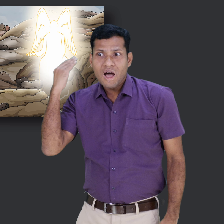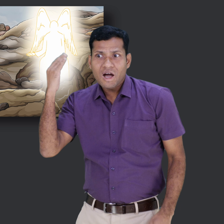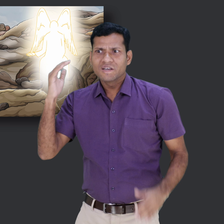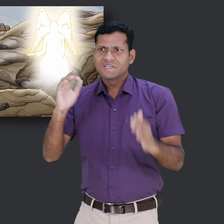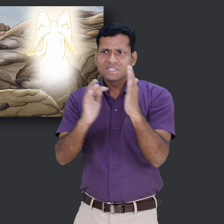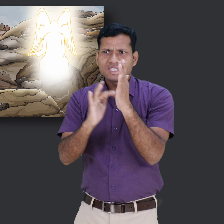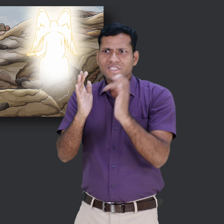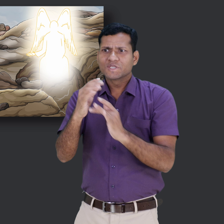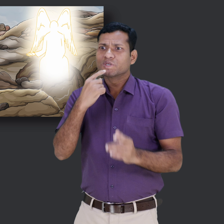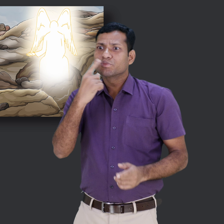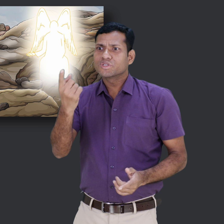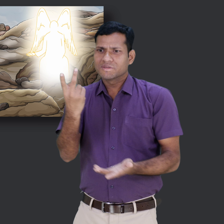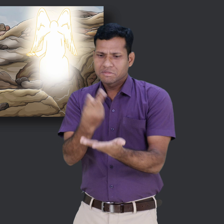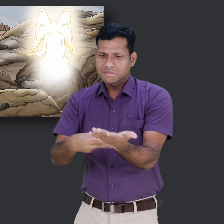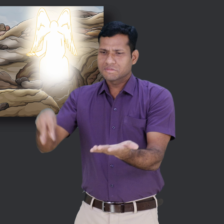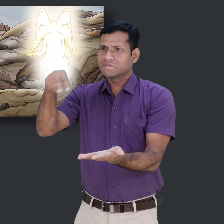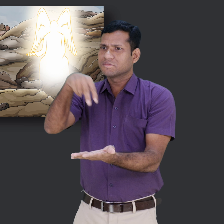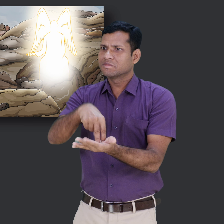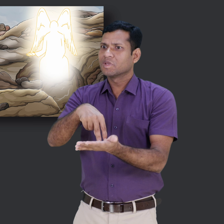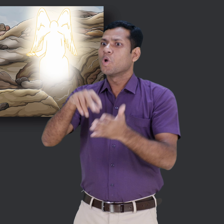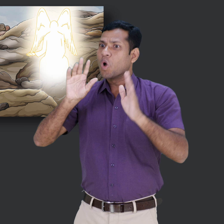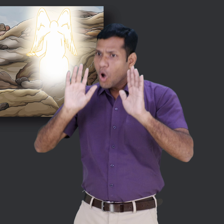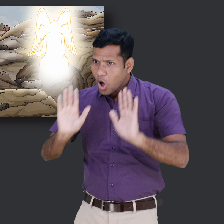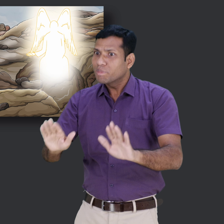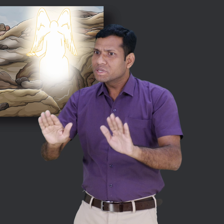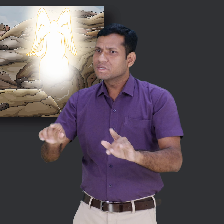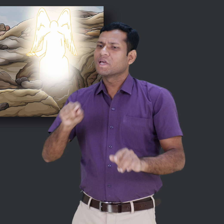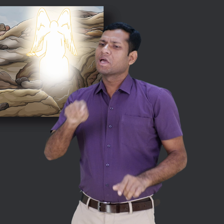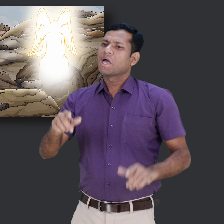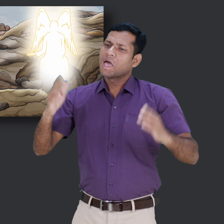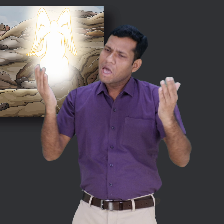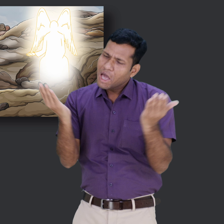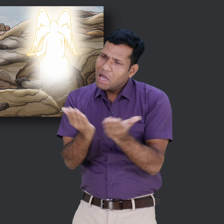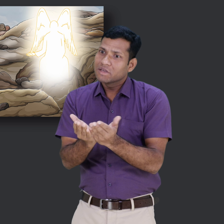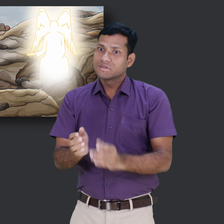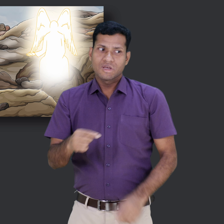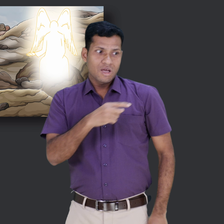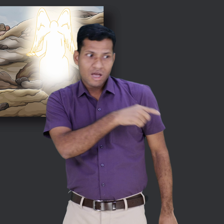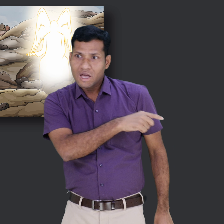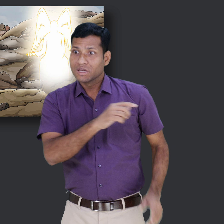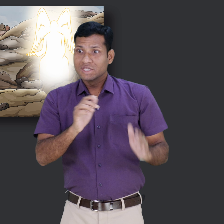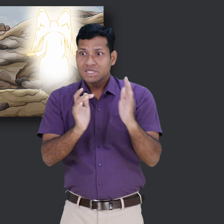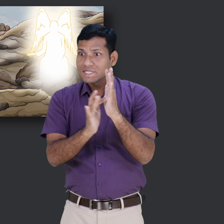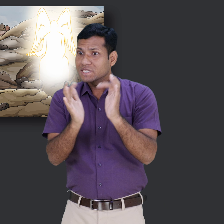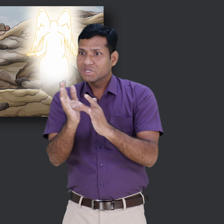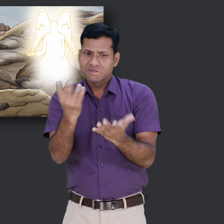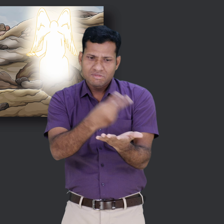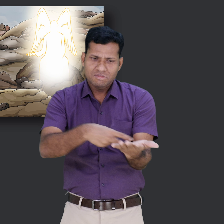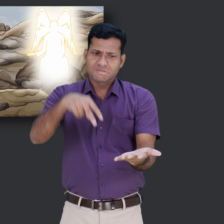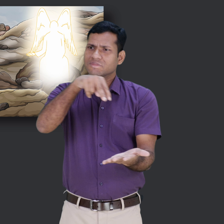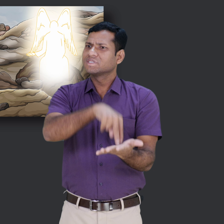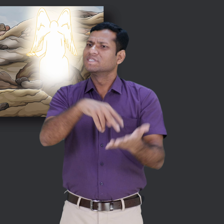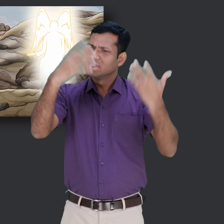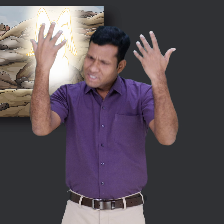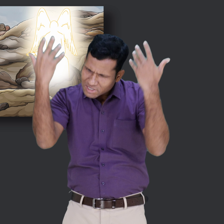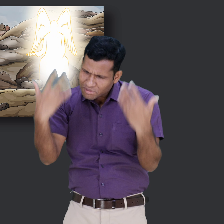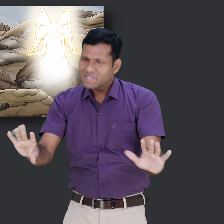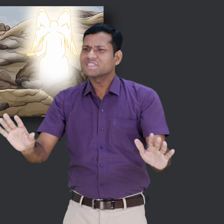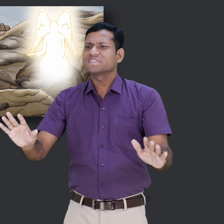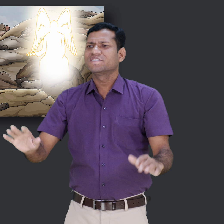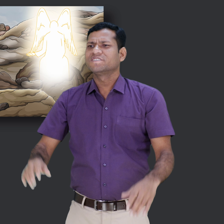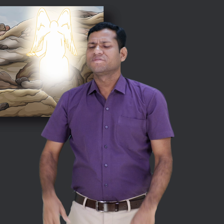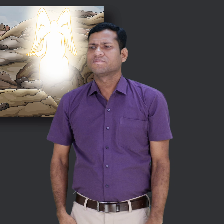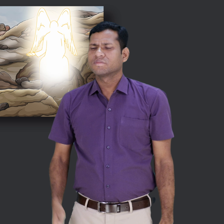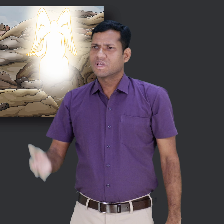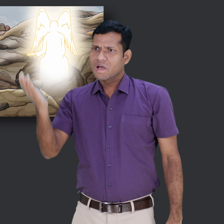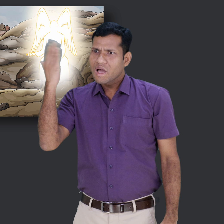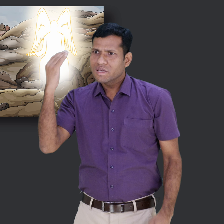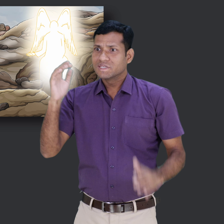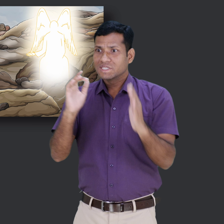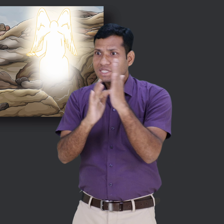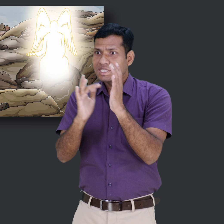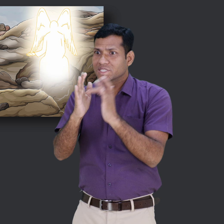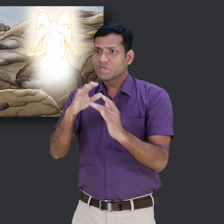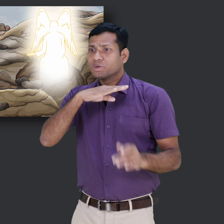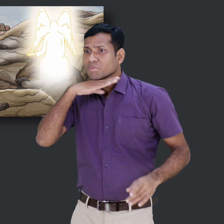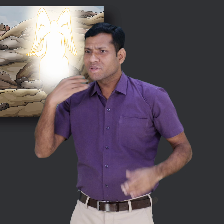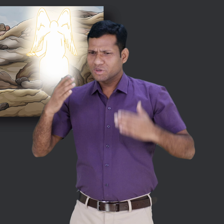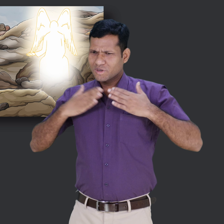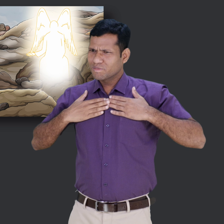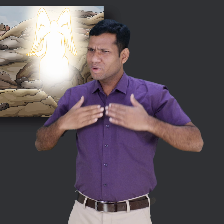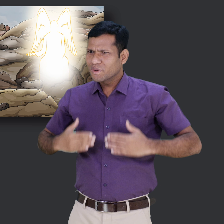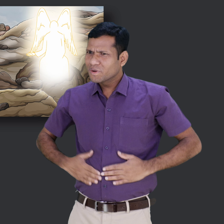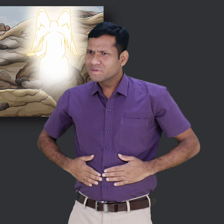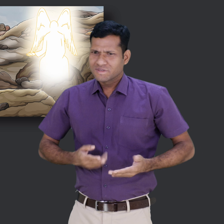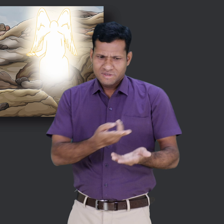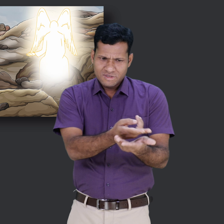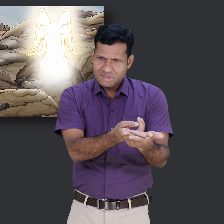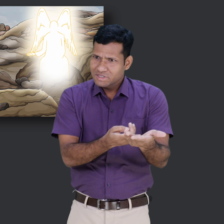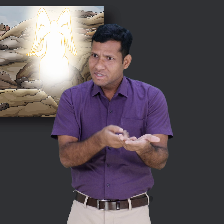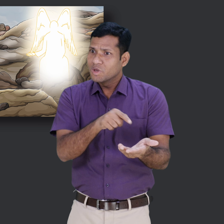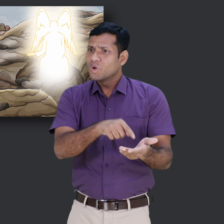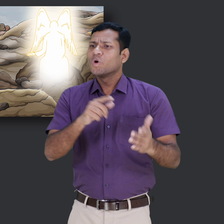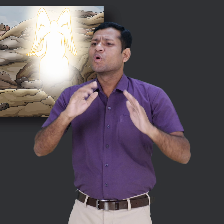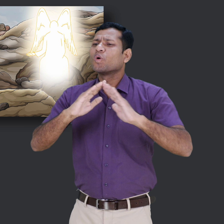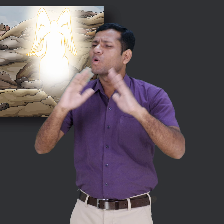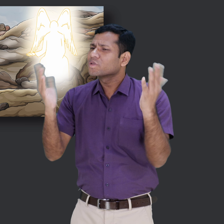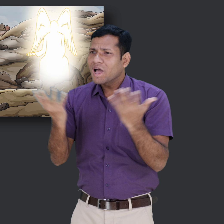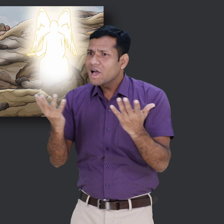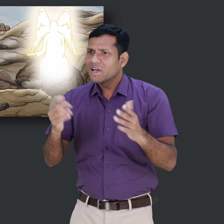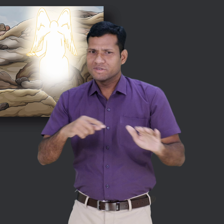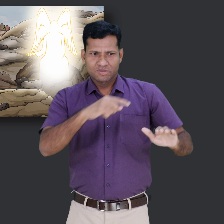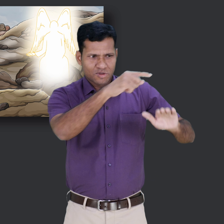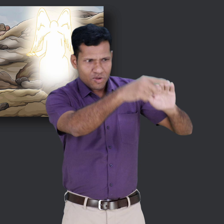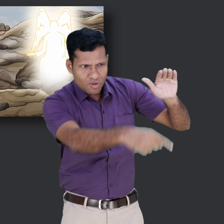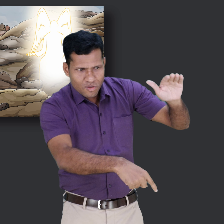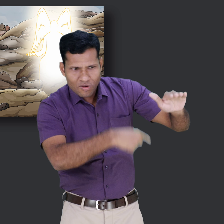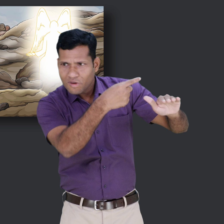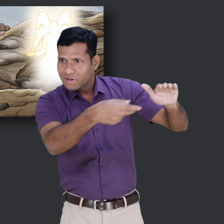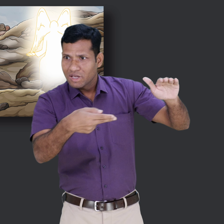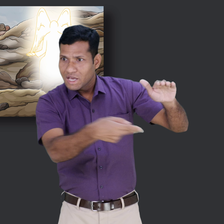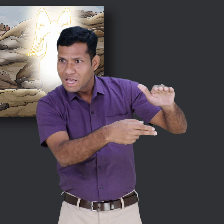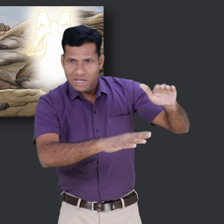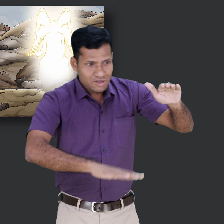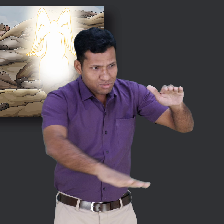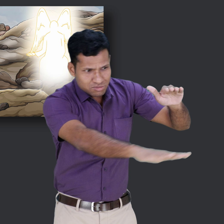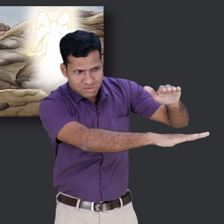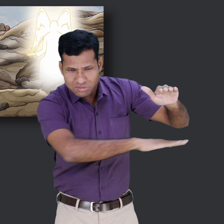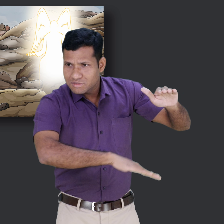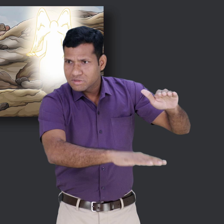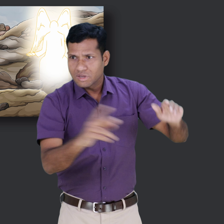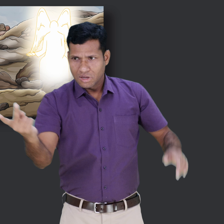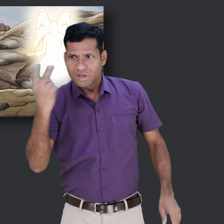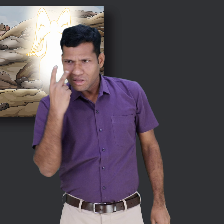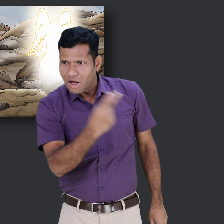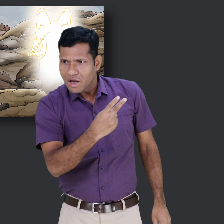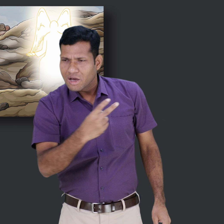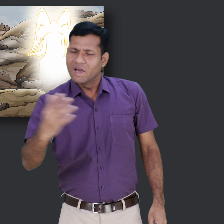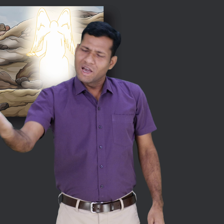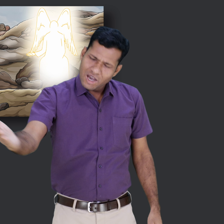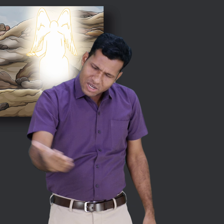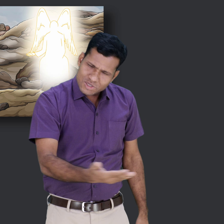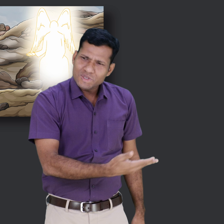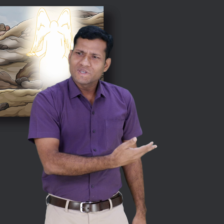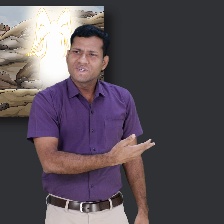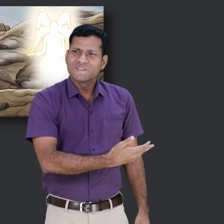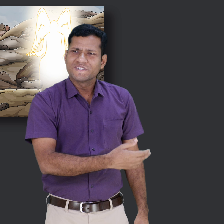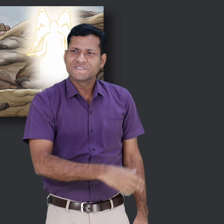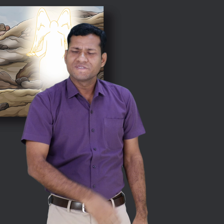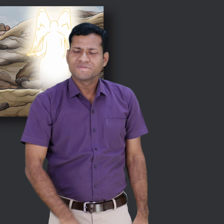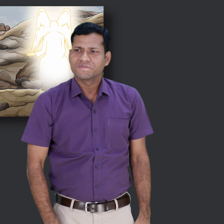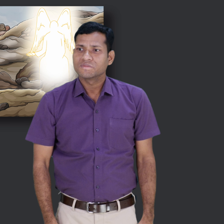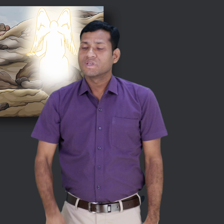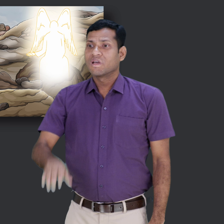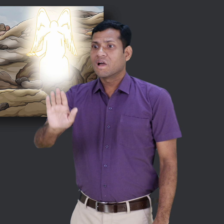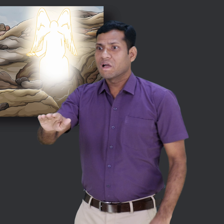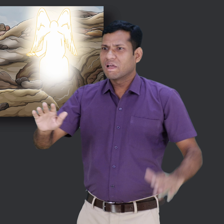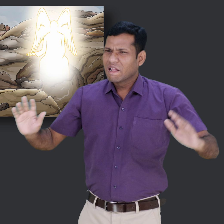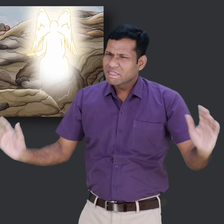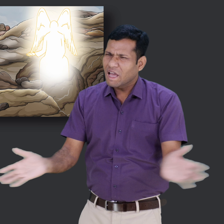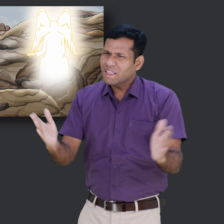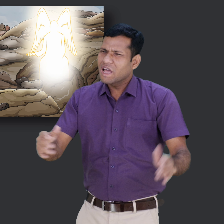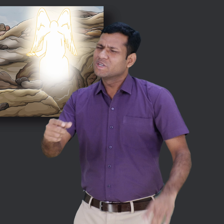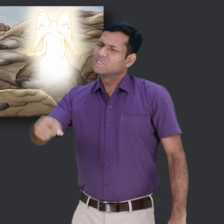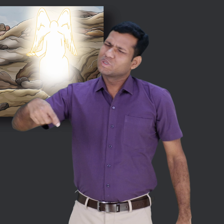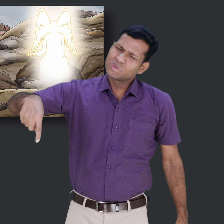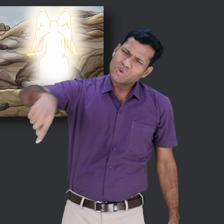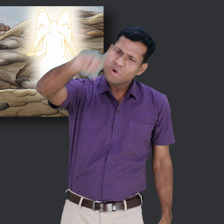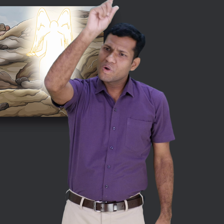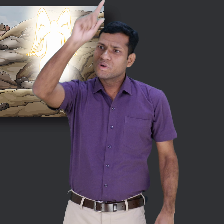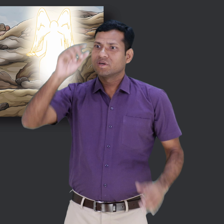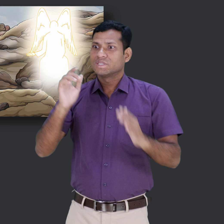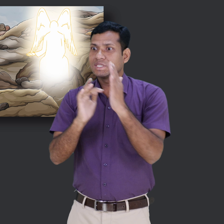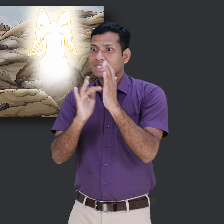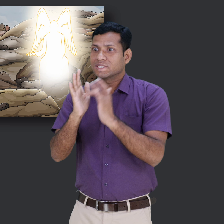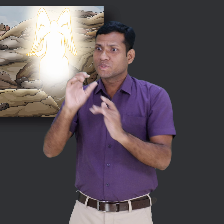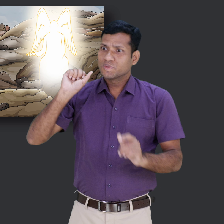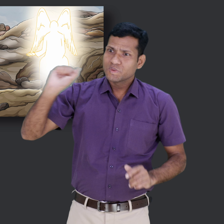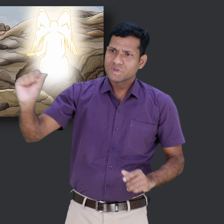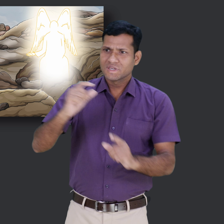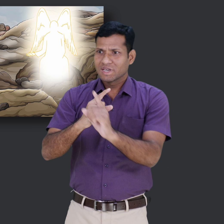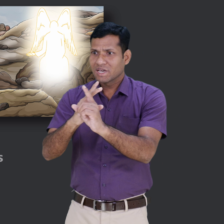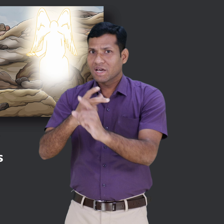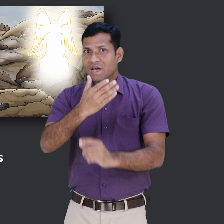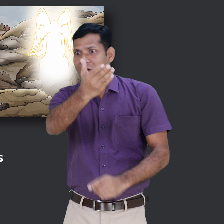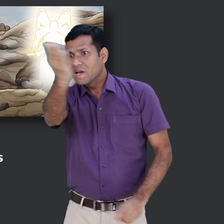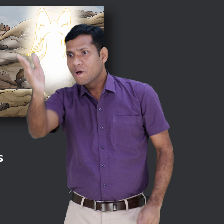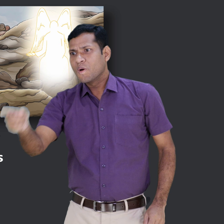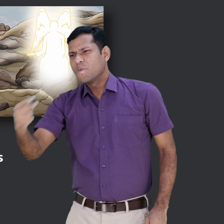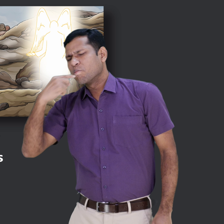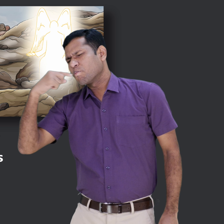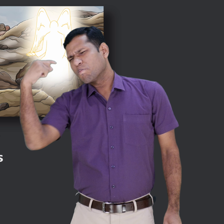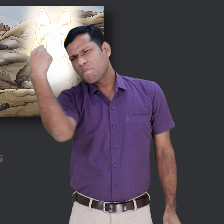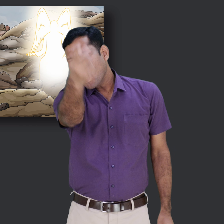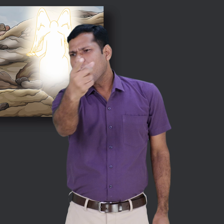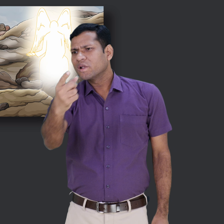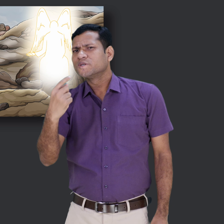He is not here; He has risen, just as He said! Come, see the place where He lay.